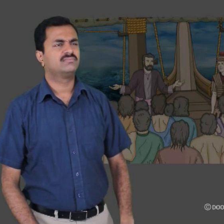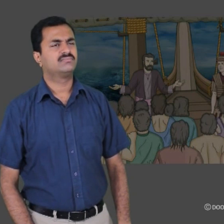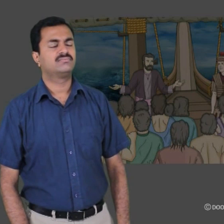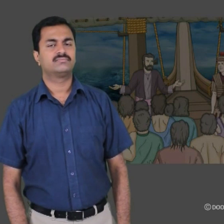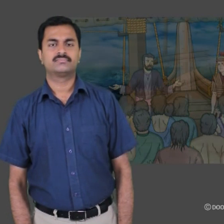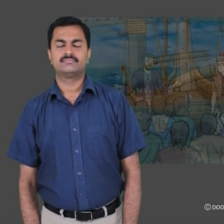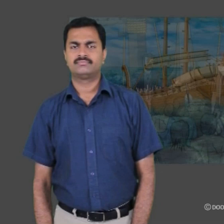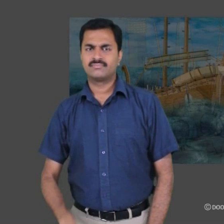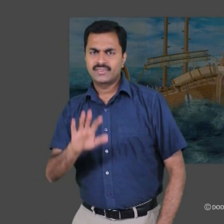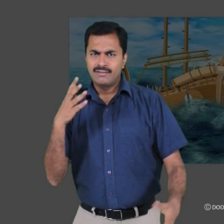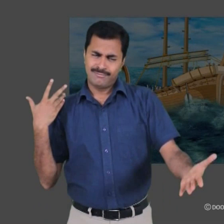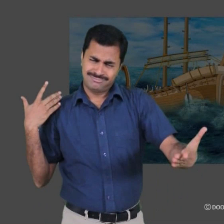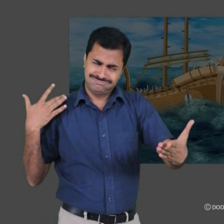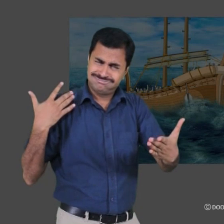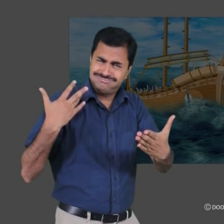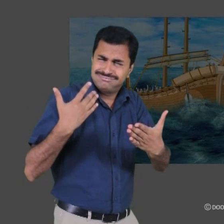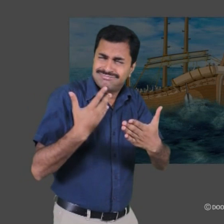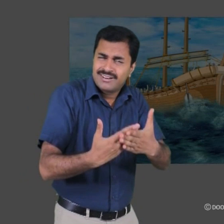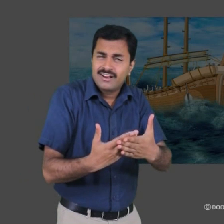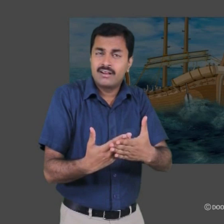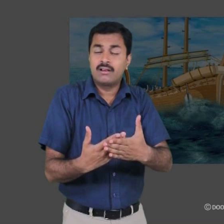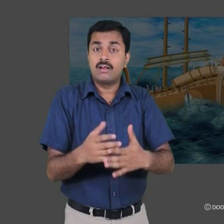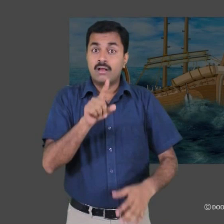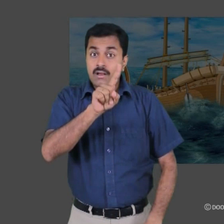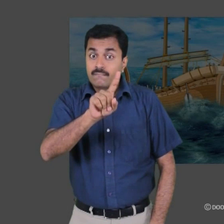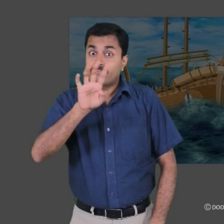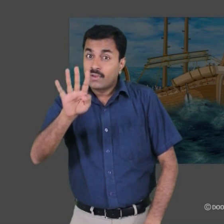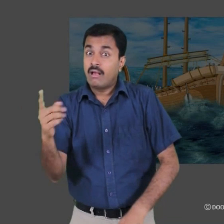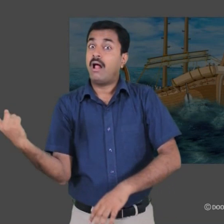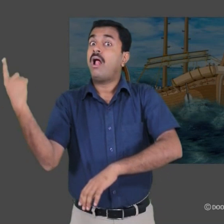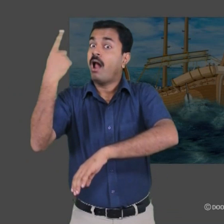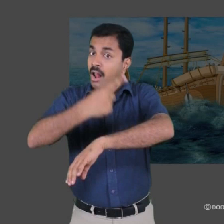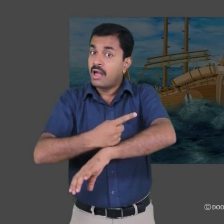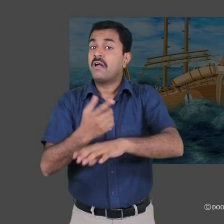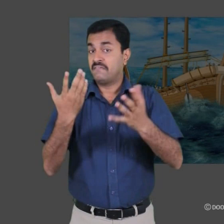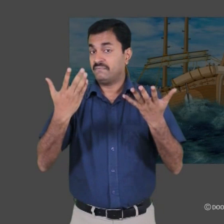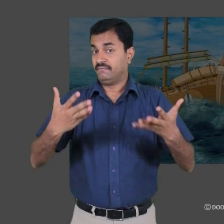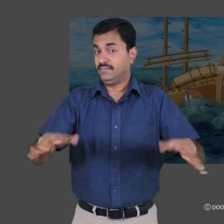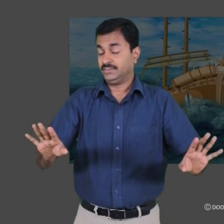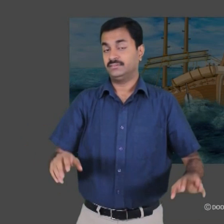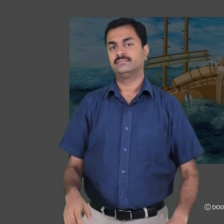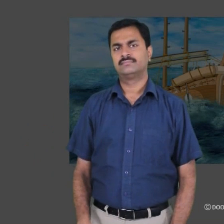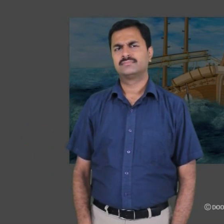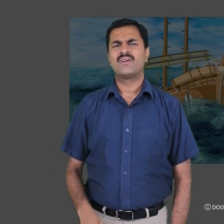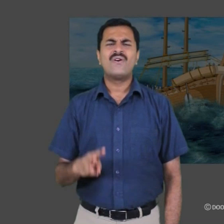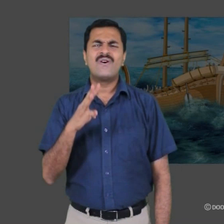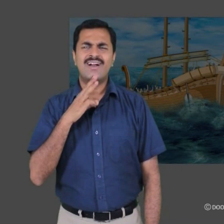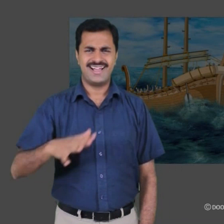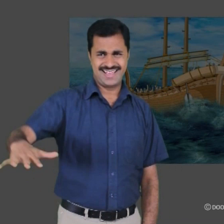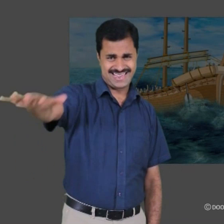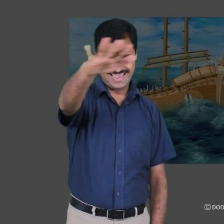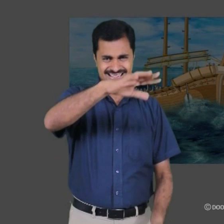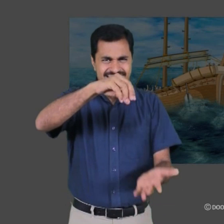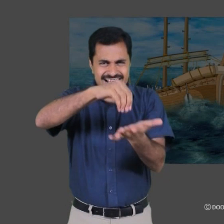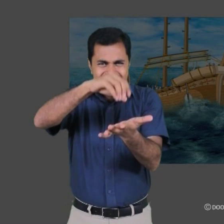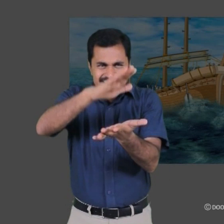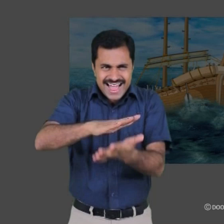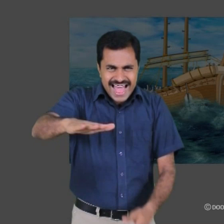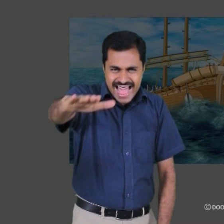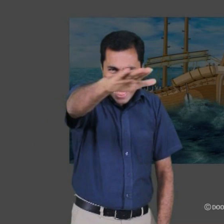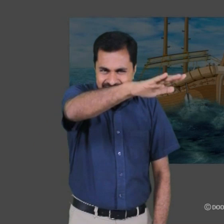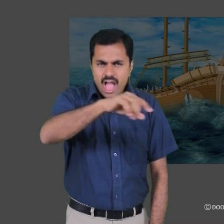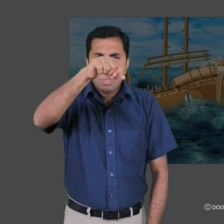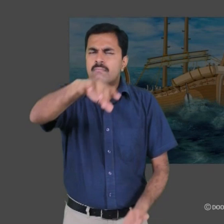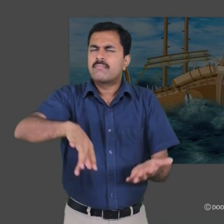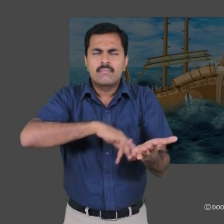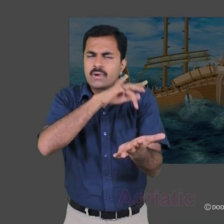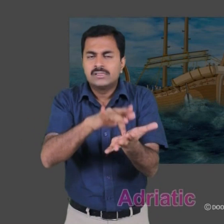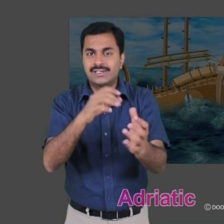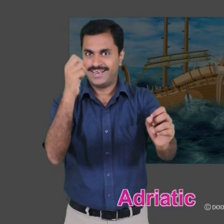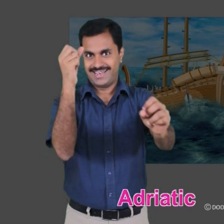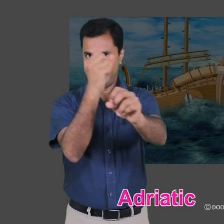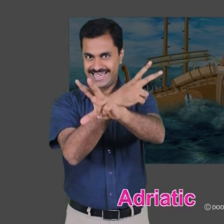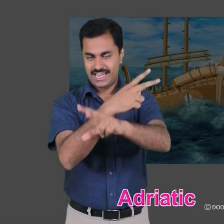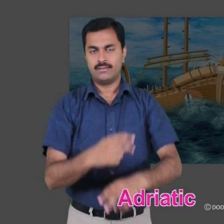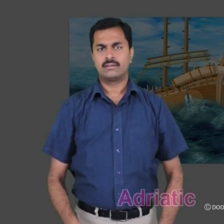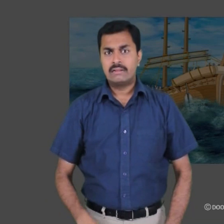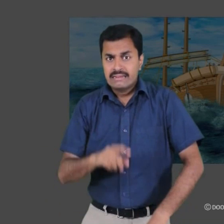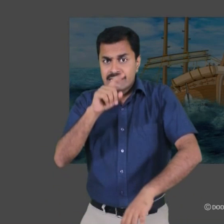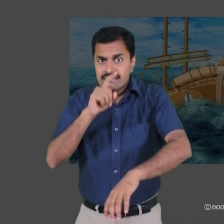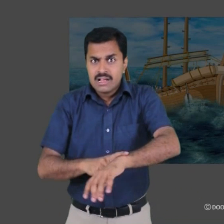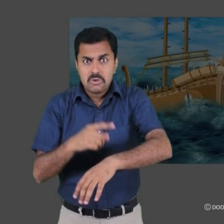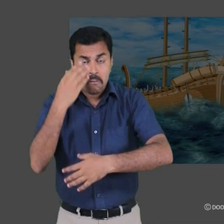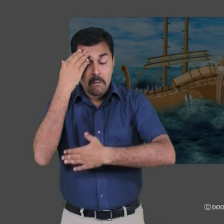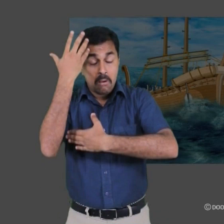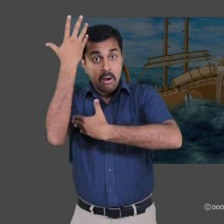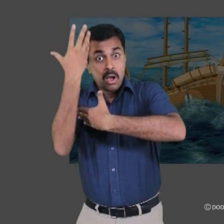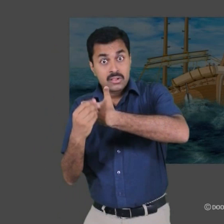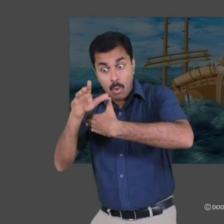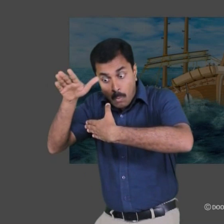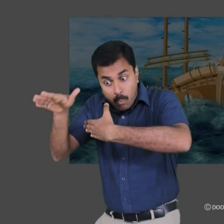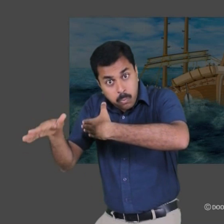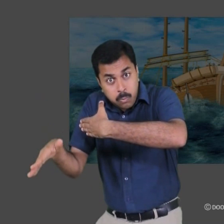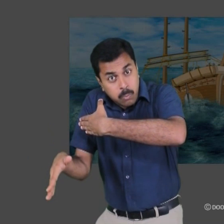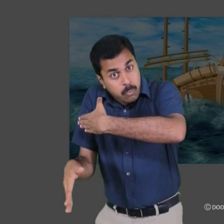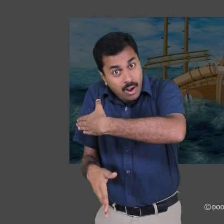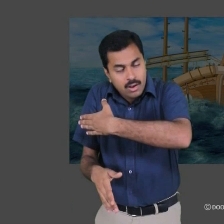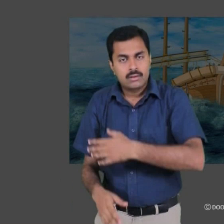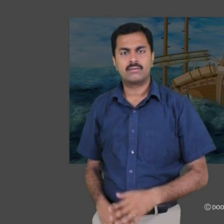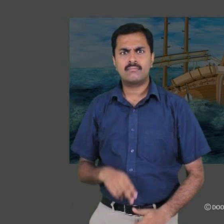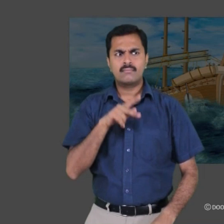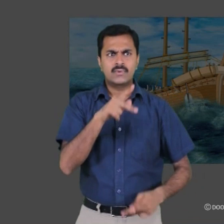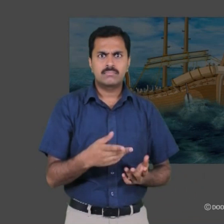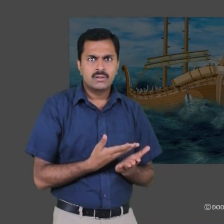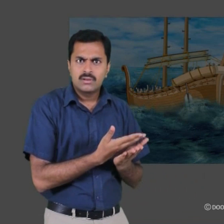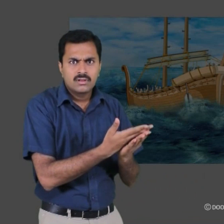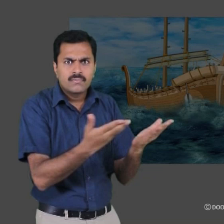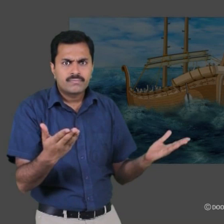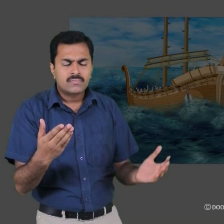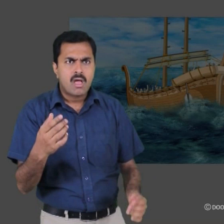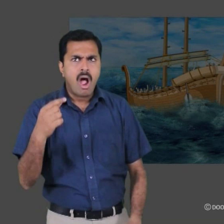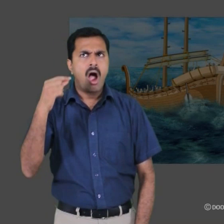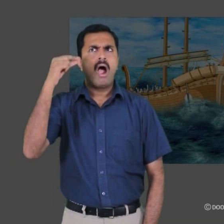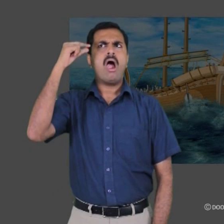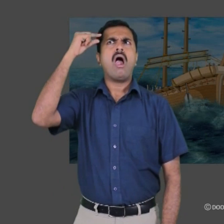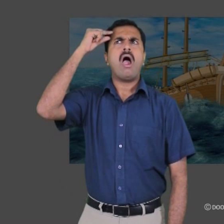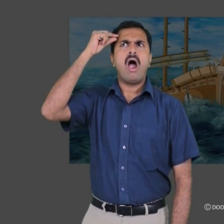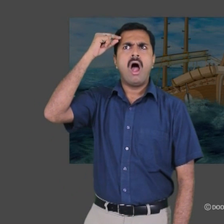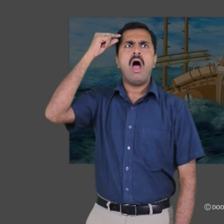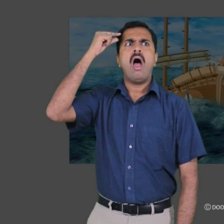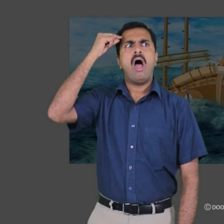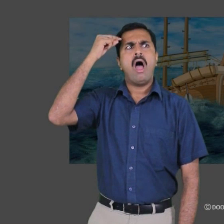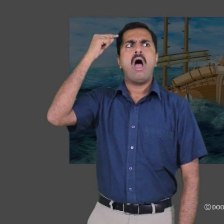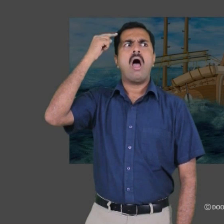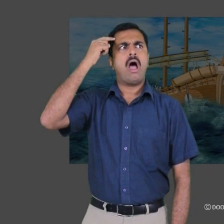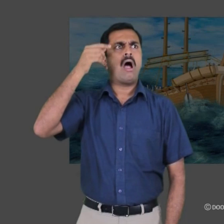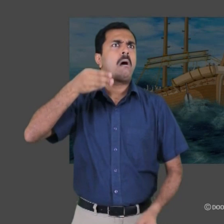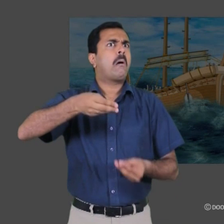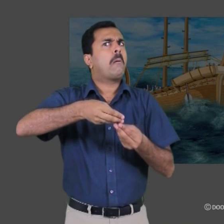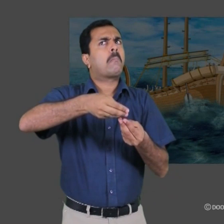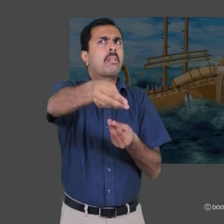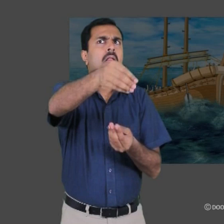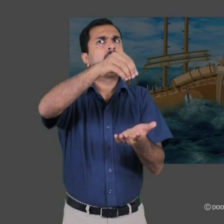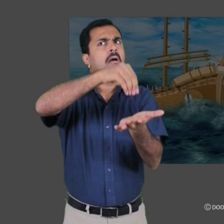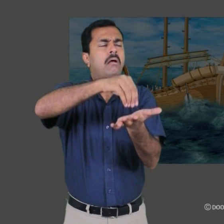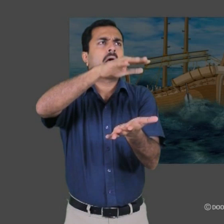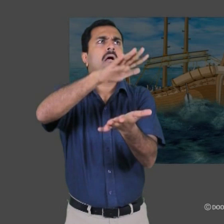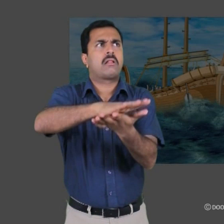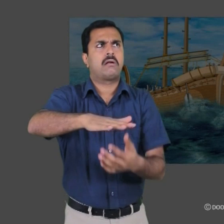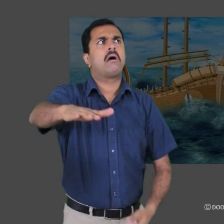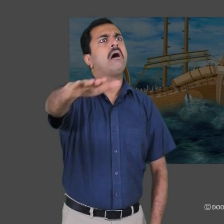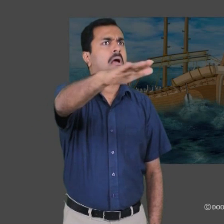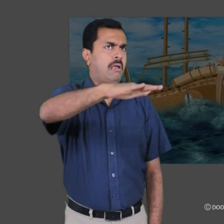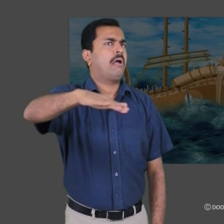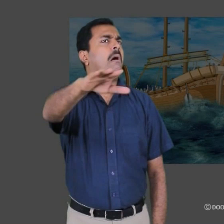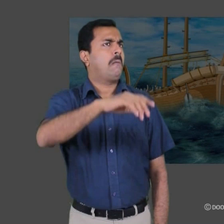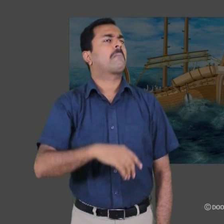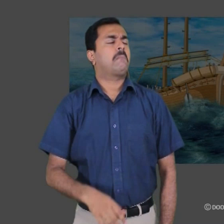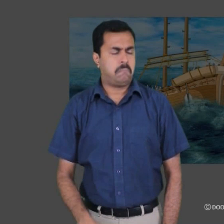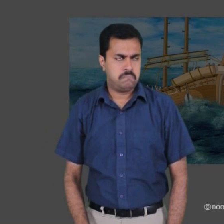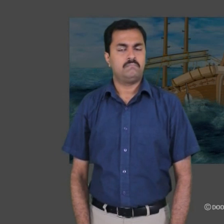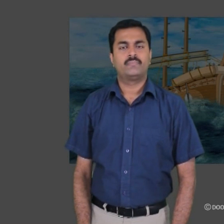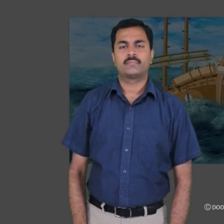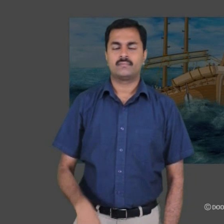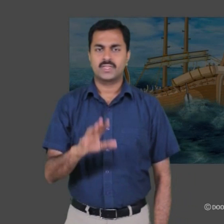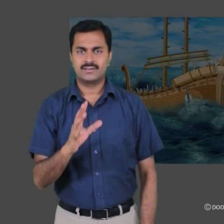On the fourteenth night we were still being driven across the Adriatic Sea.